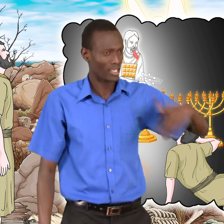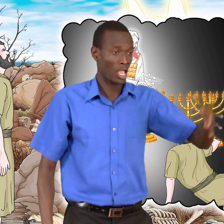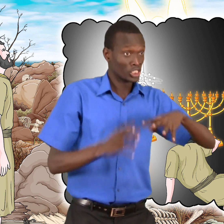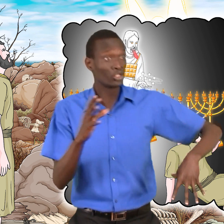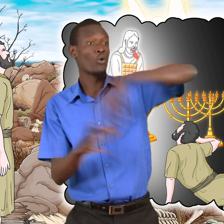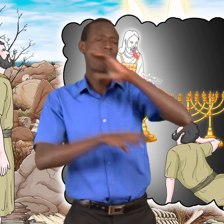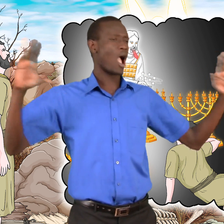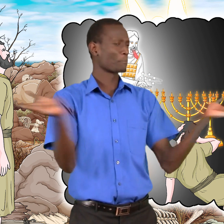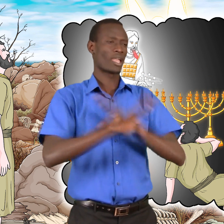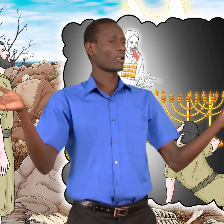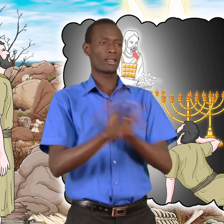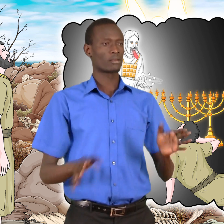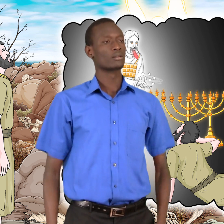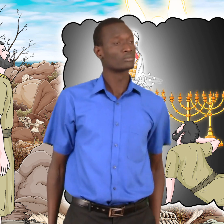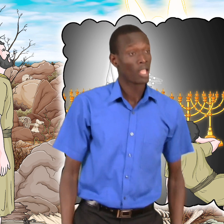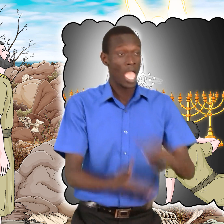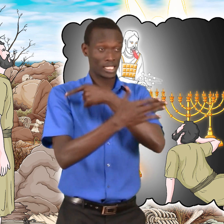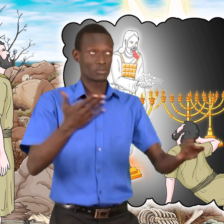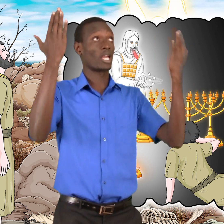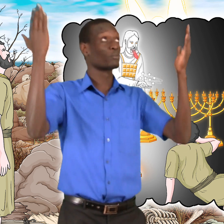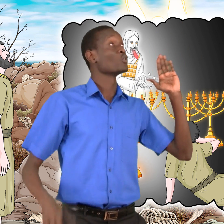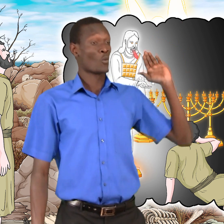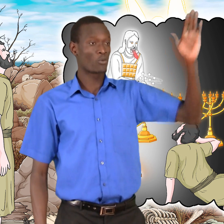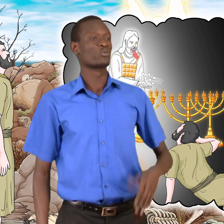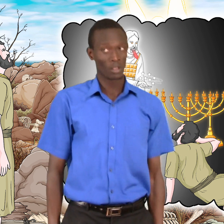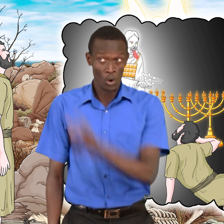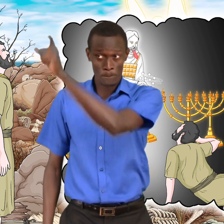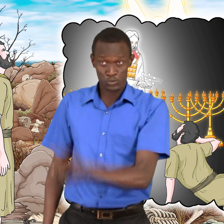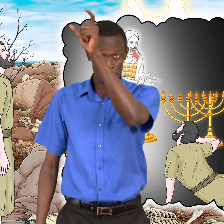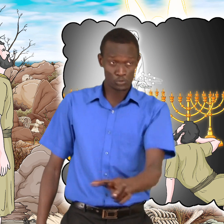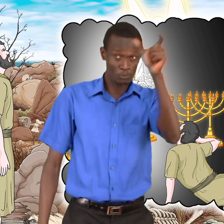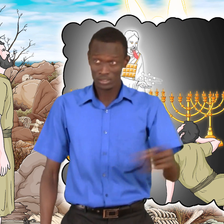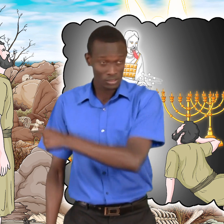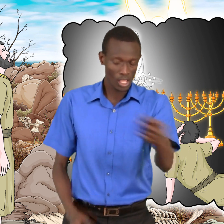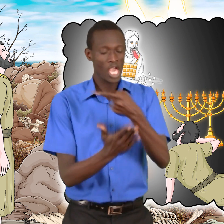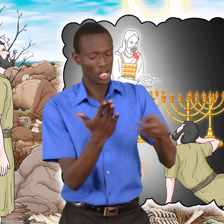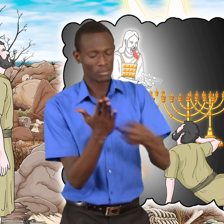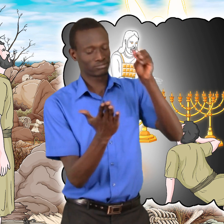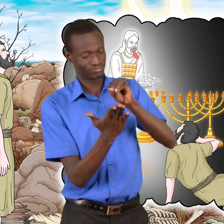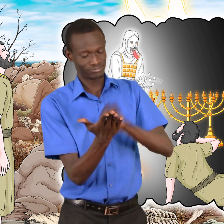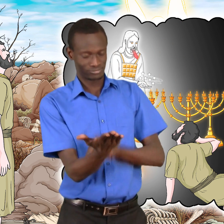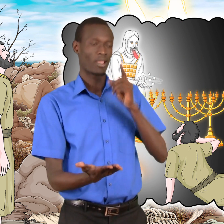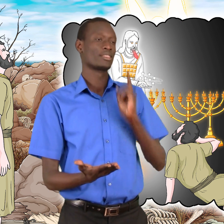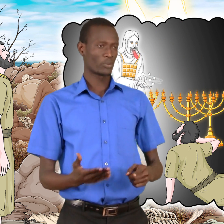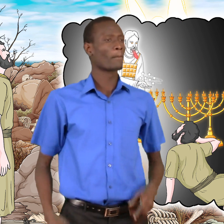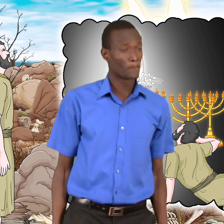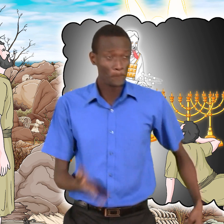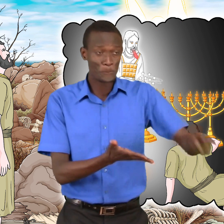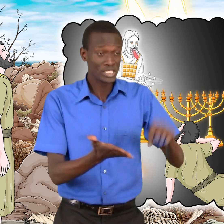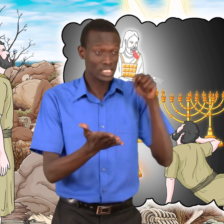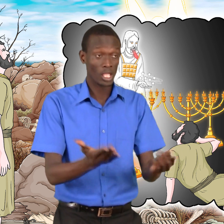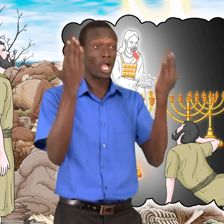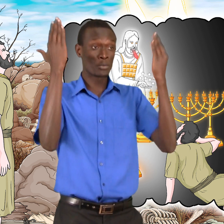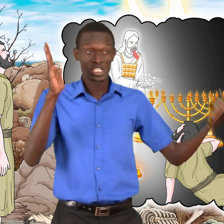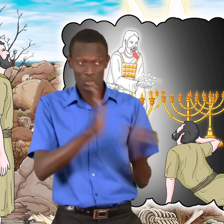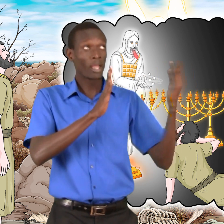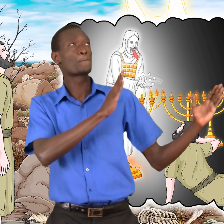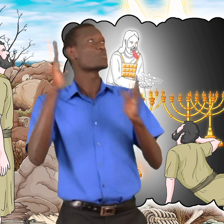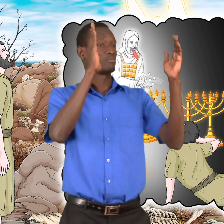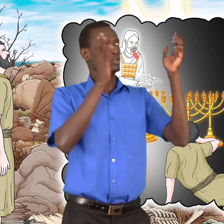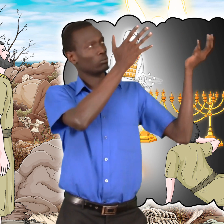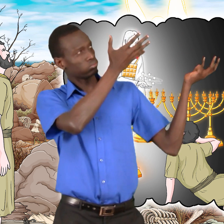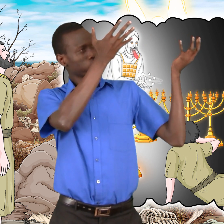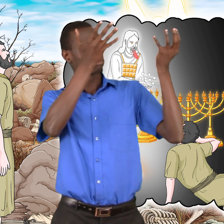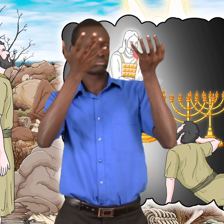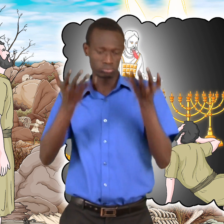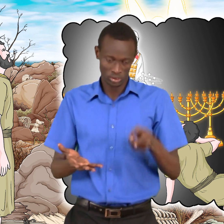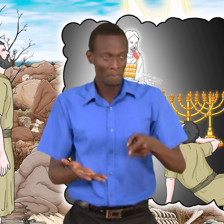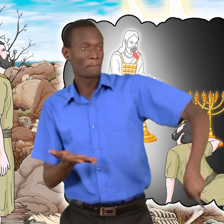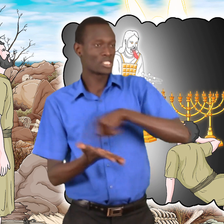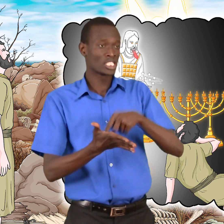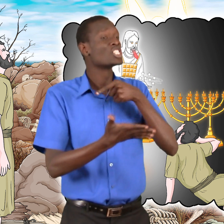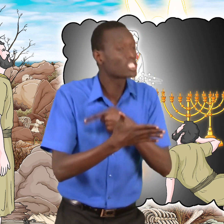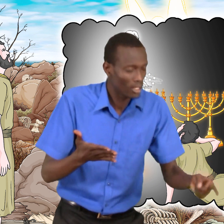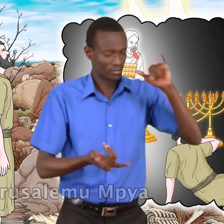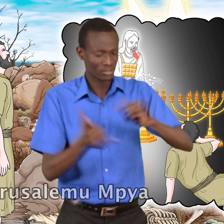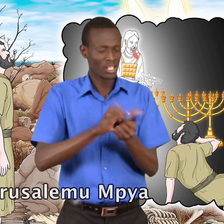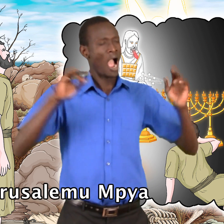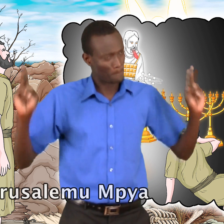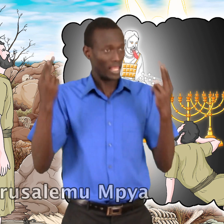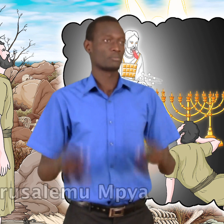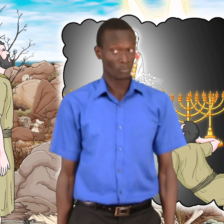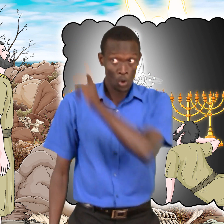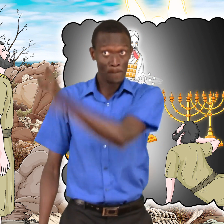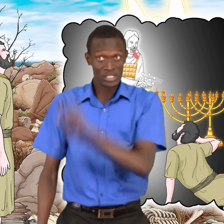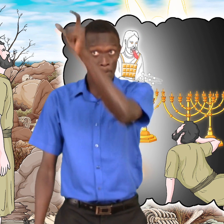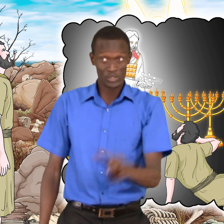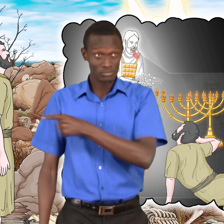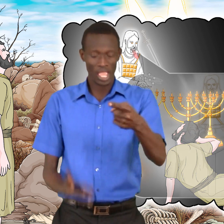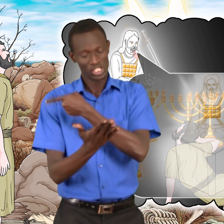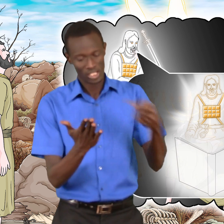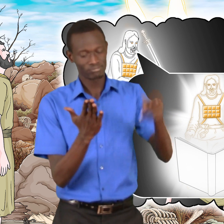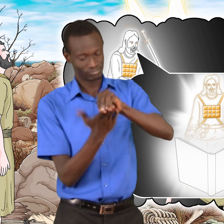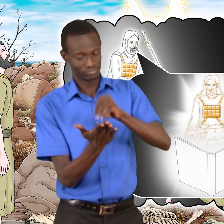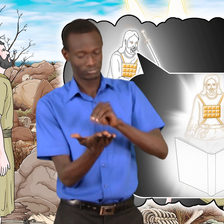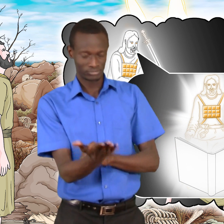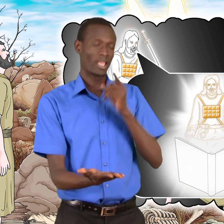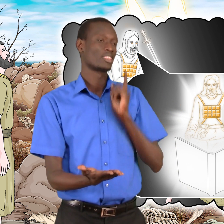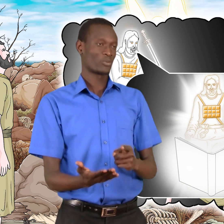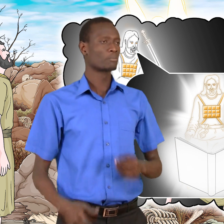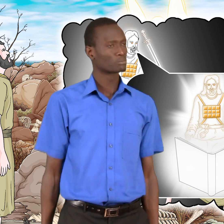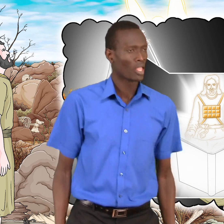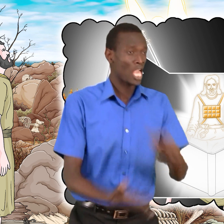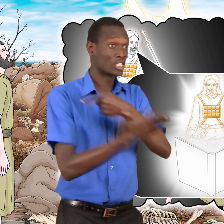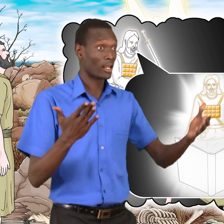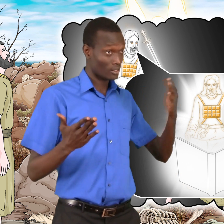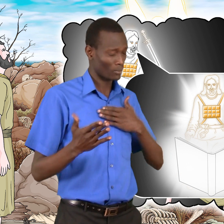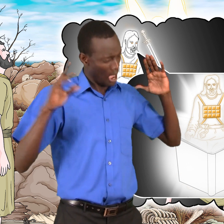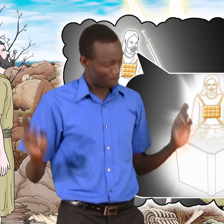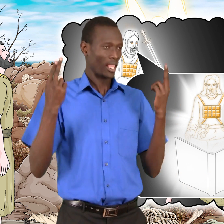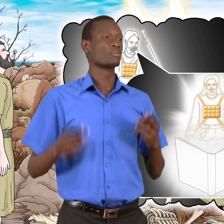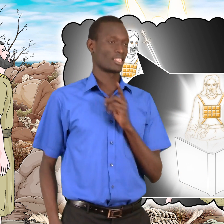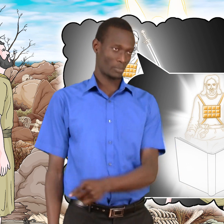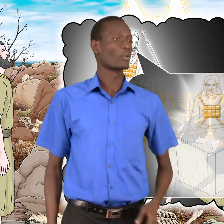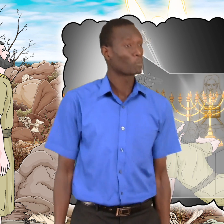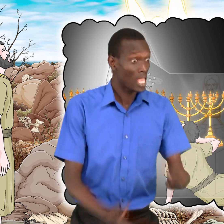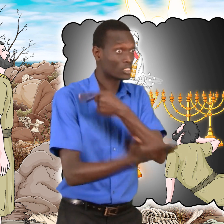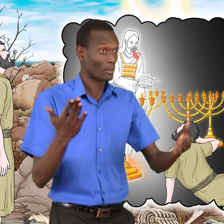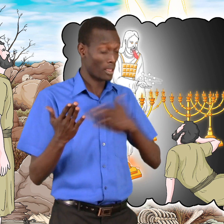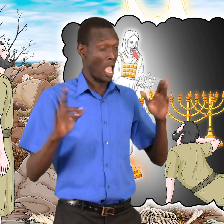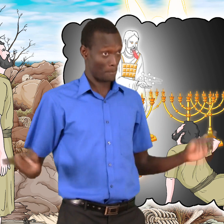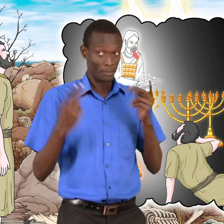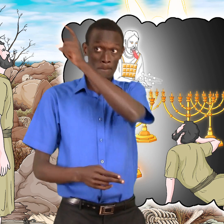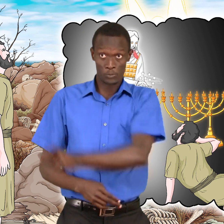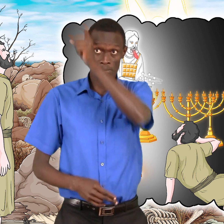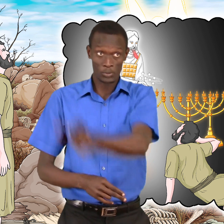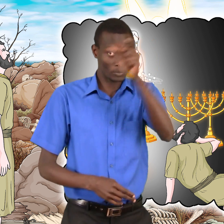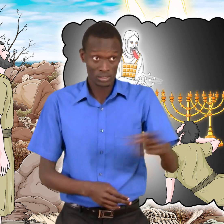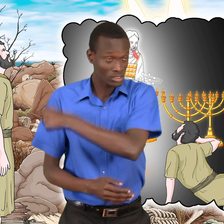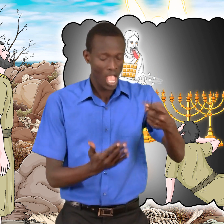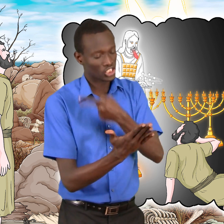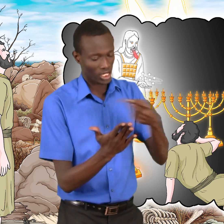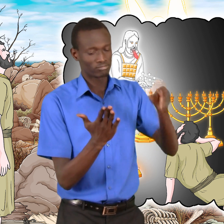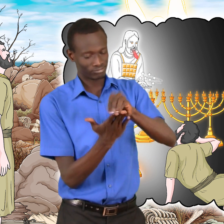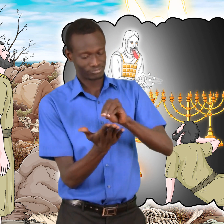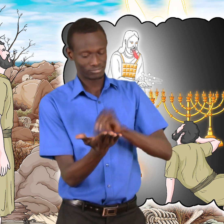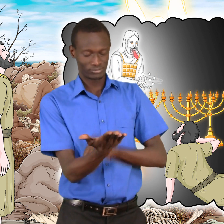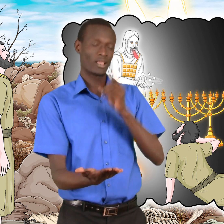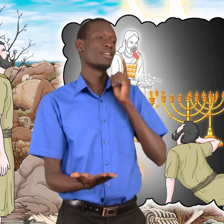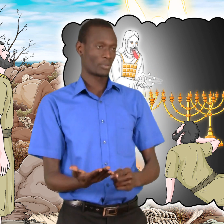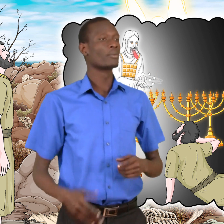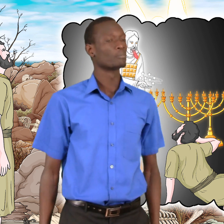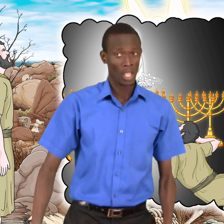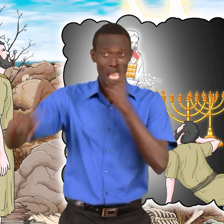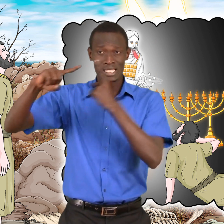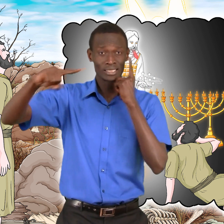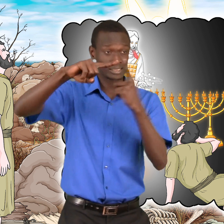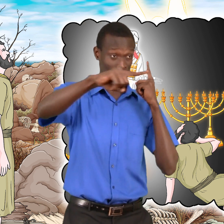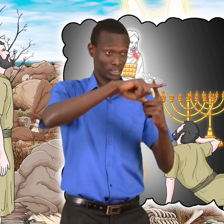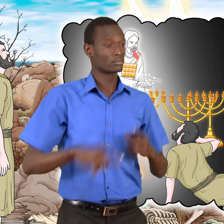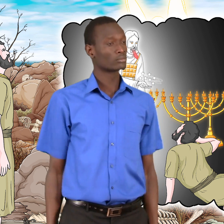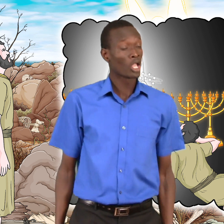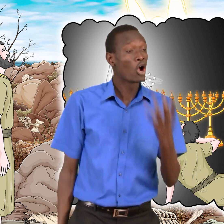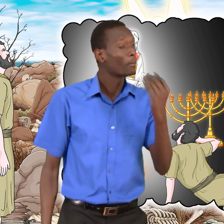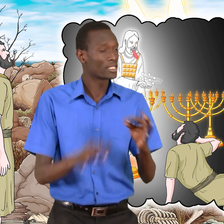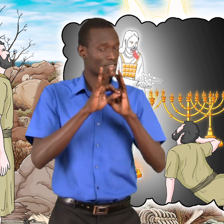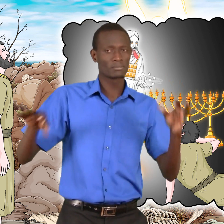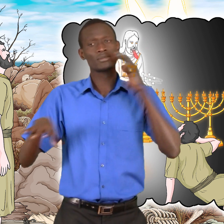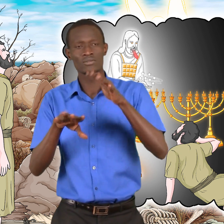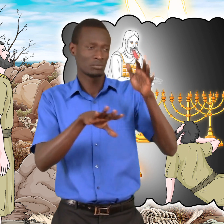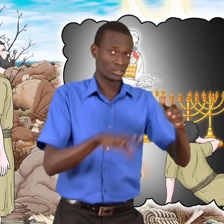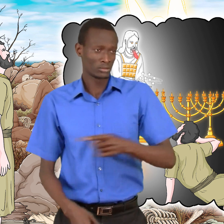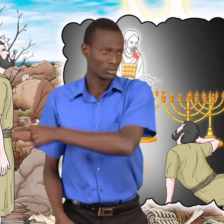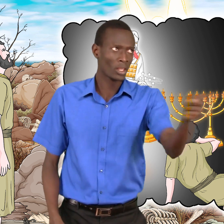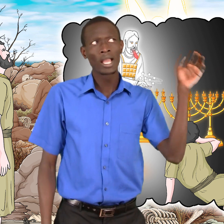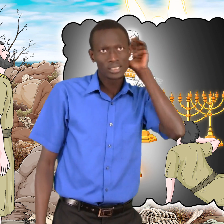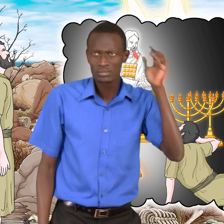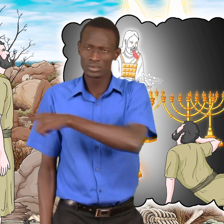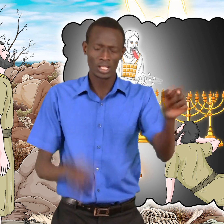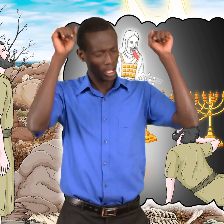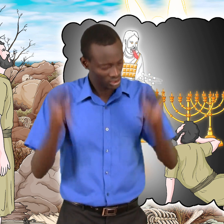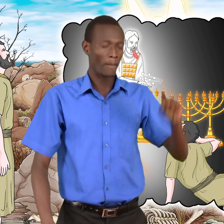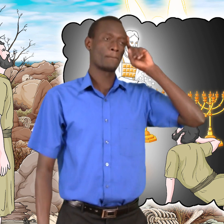Upon him I will write the name of My God, and the name of the city of My God (the new Jerusalem that comes down out of heaven from My God), and My new name.